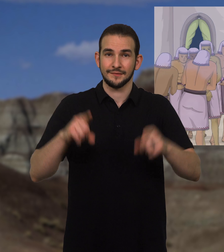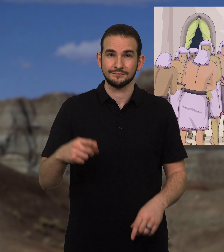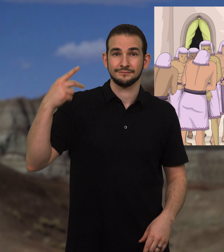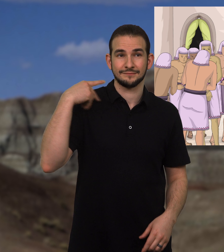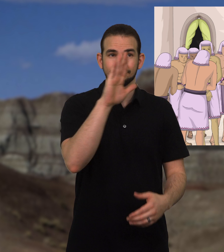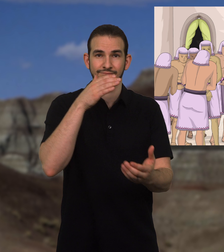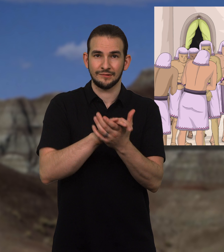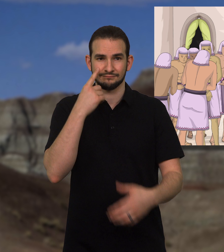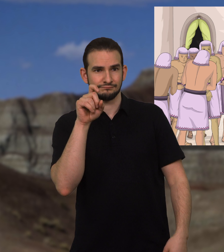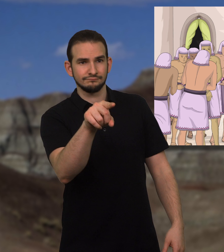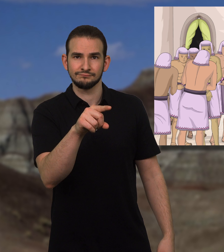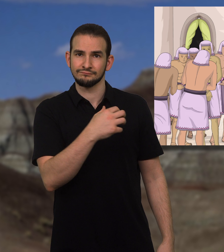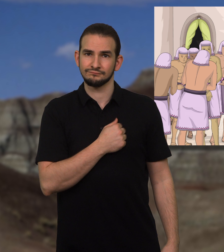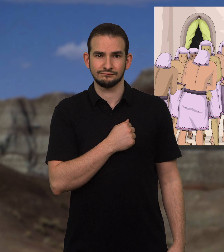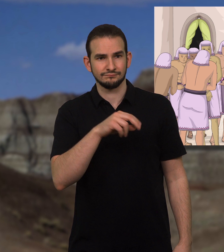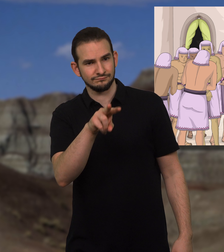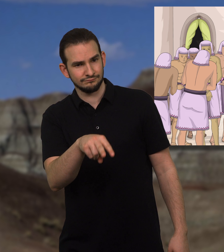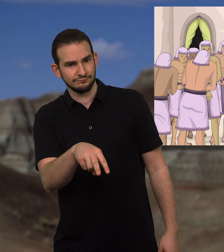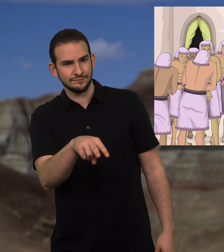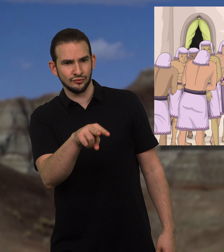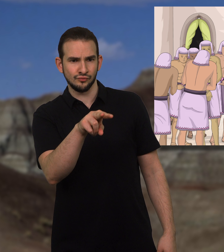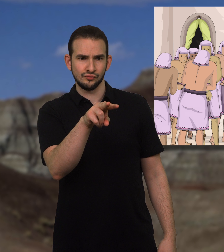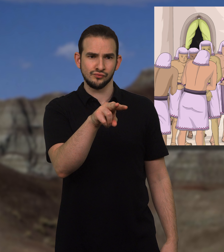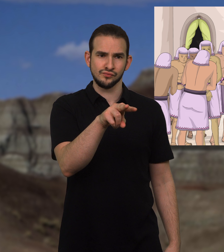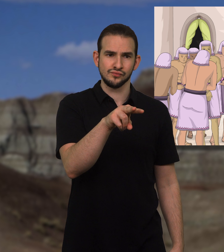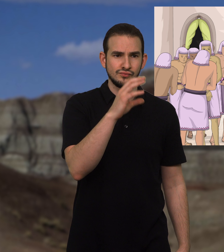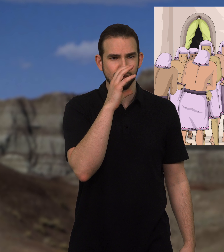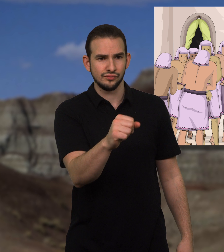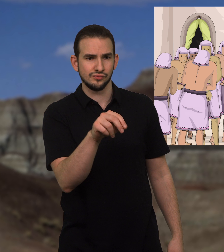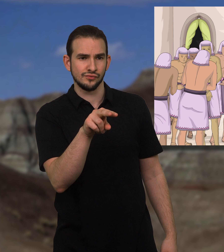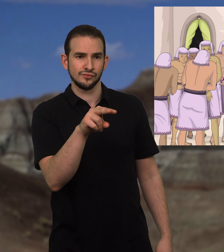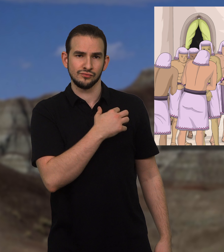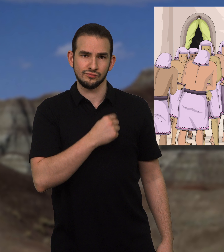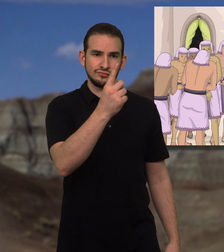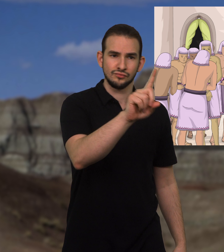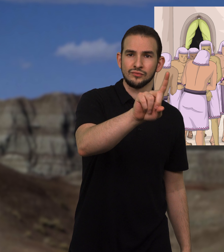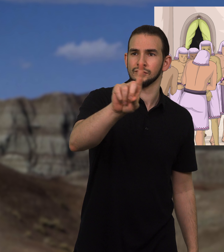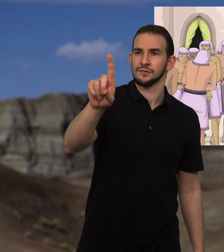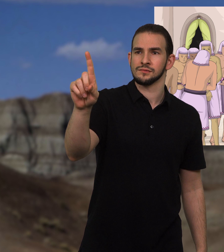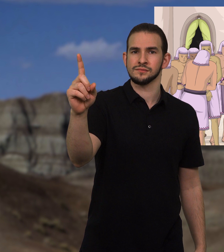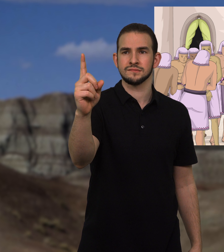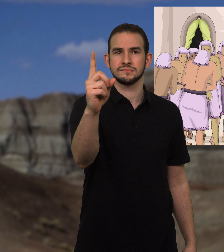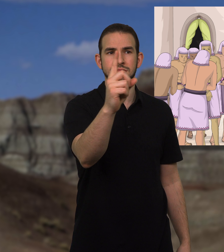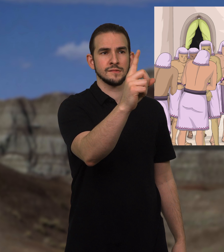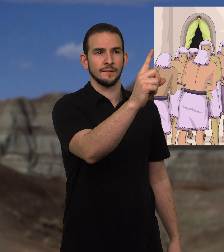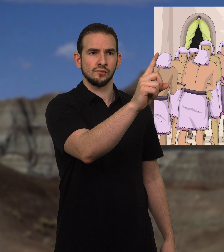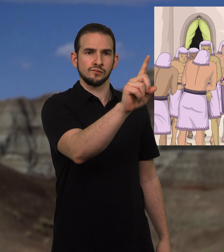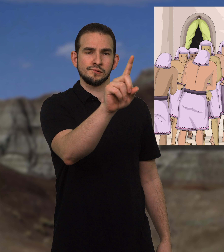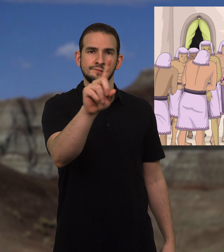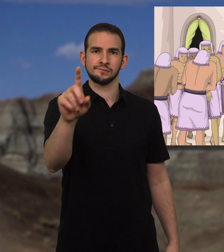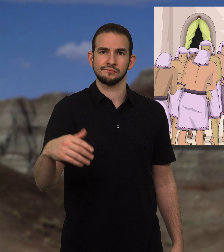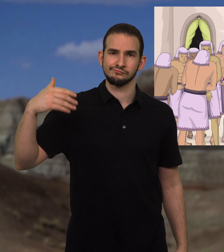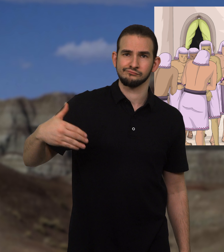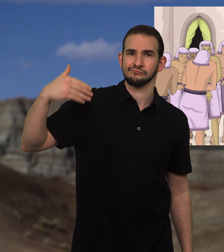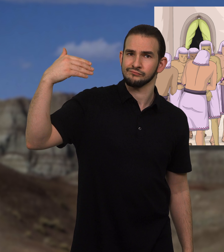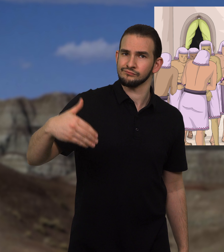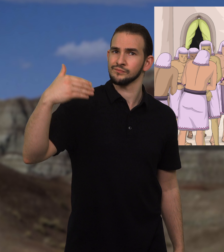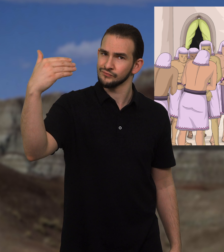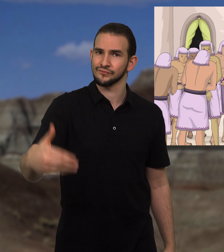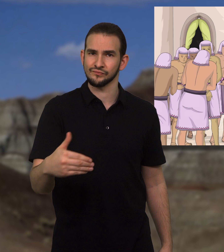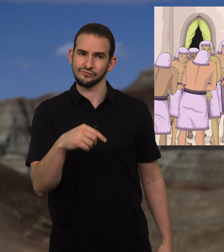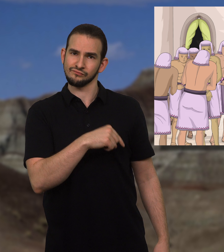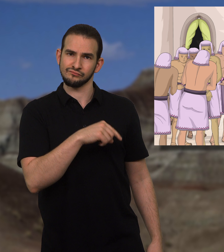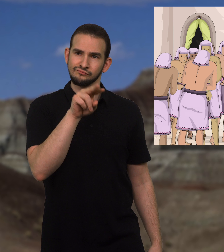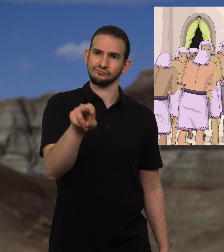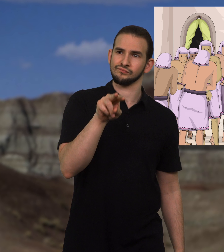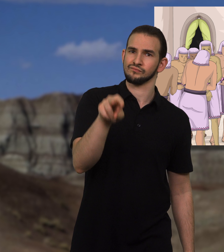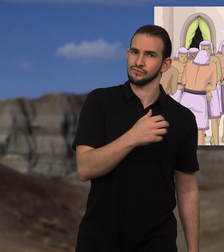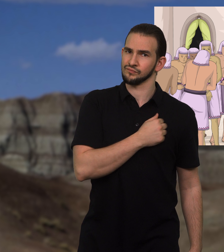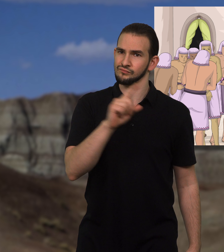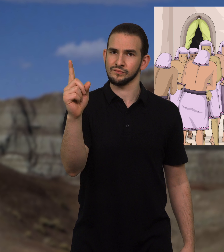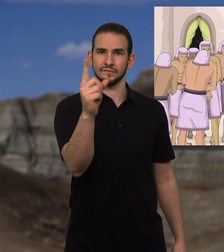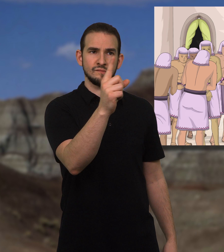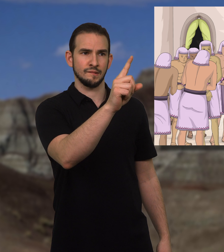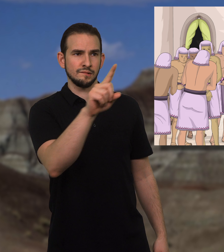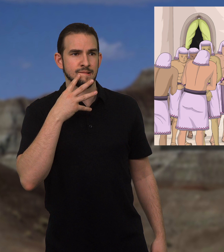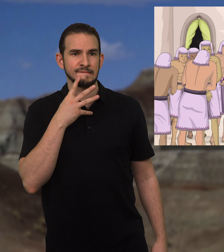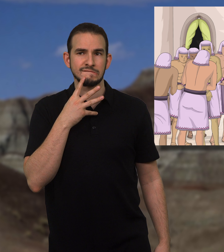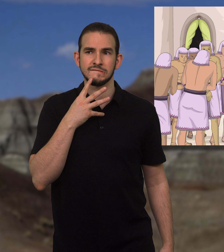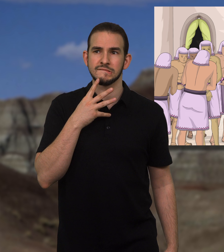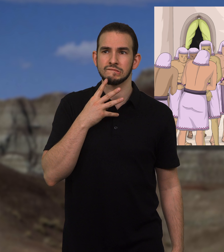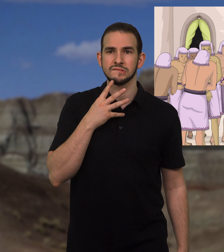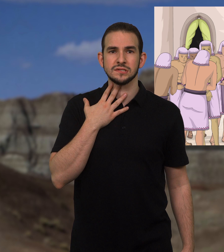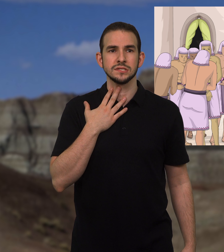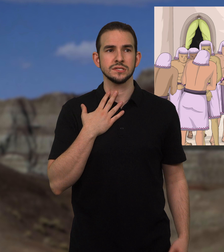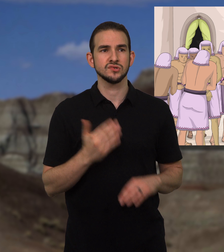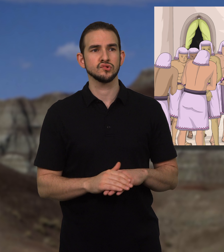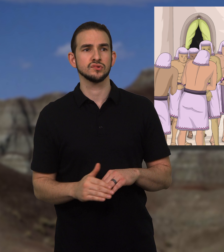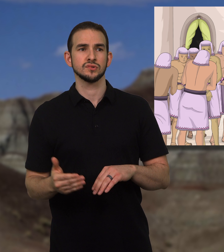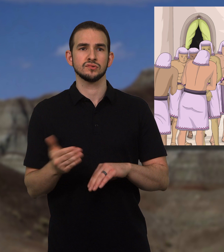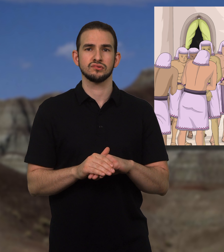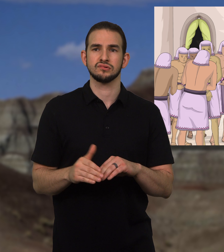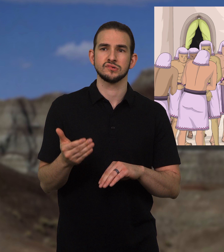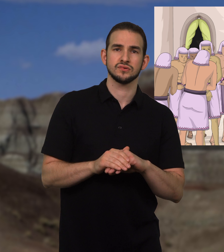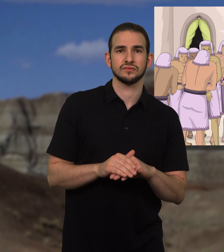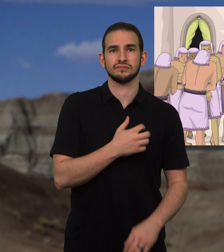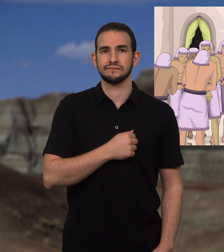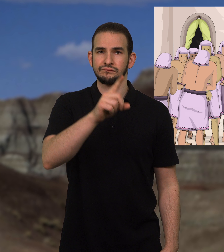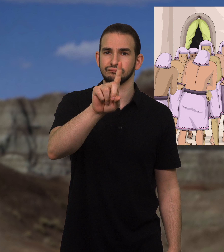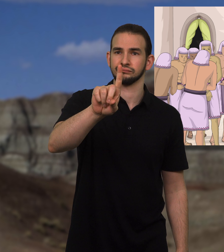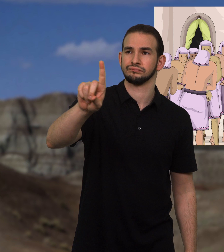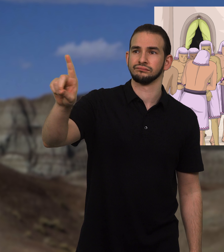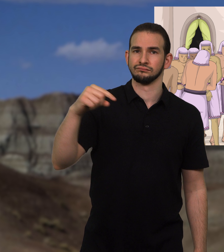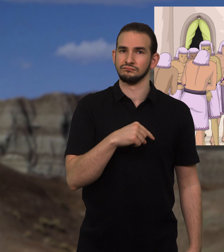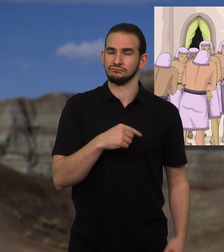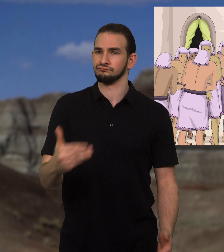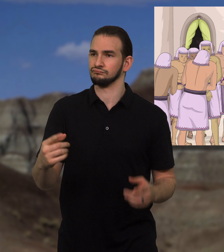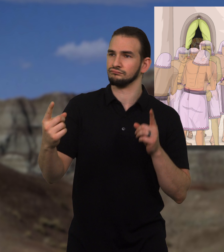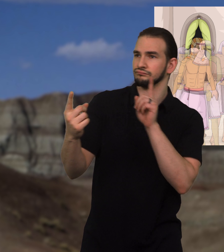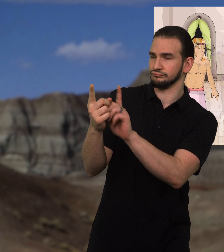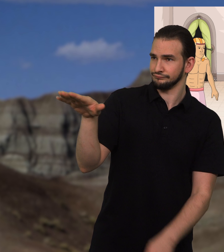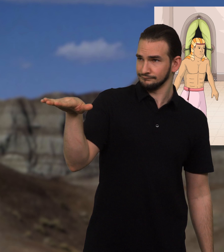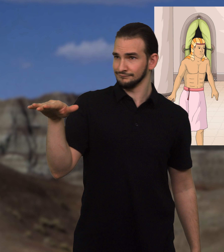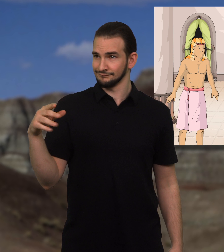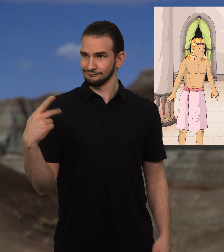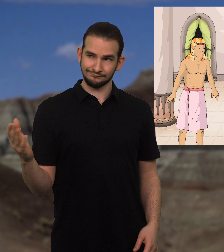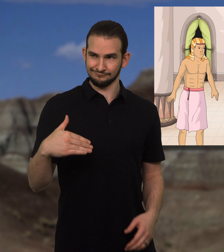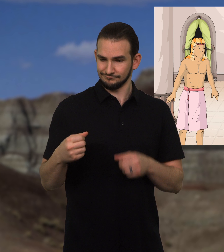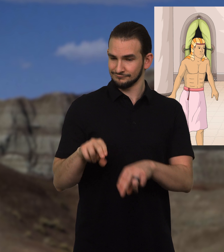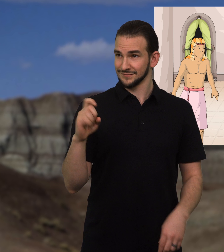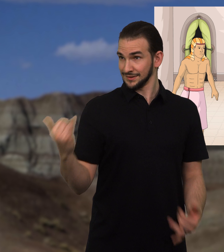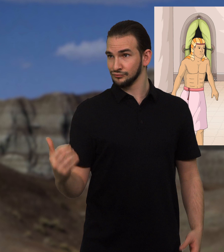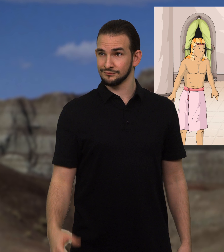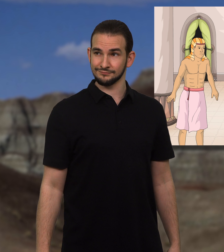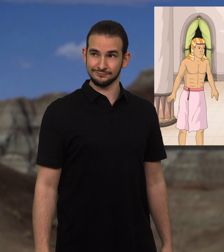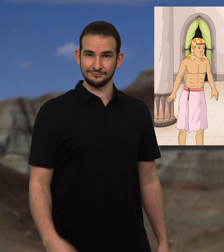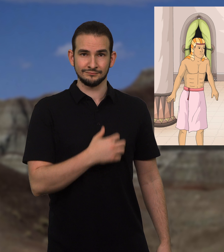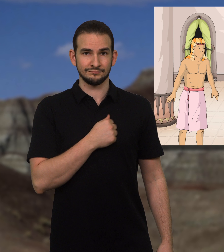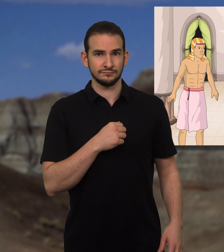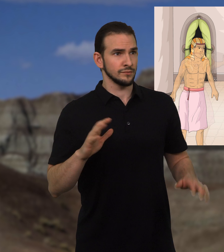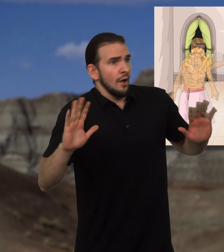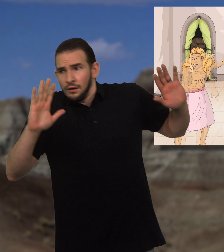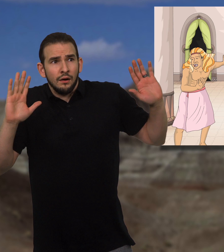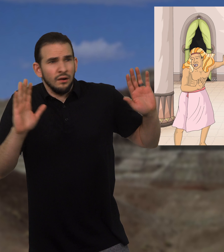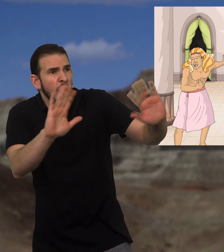Now Joseph was well-built and handsome, and after some time his master’s wife cast her eyes upon Joseph and said, “Sleep with me.”